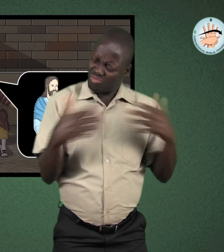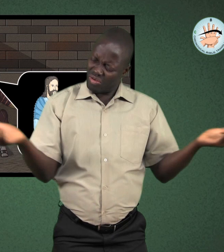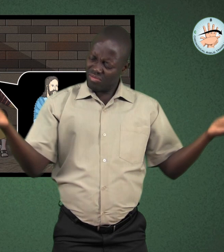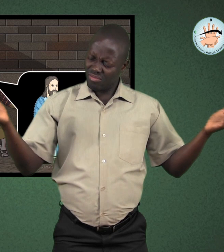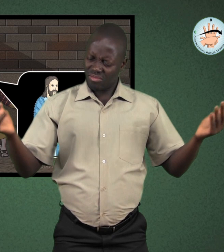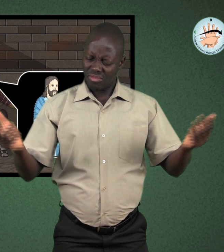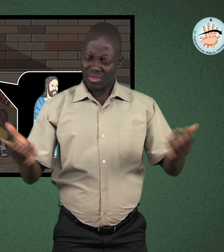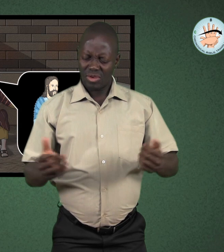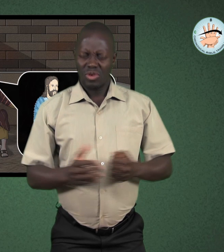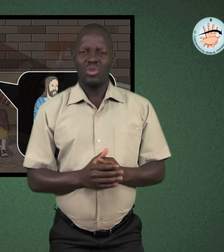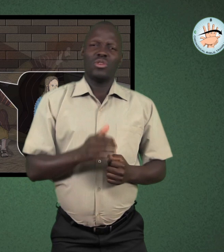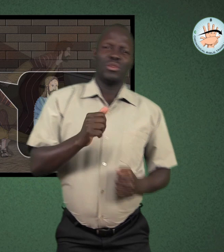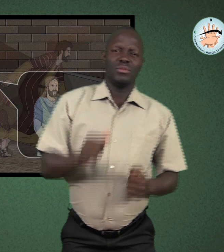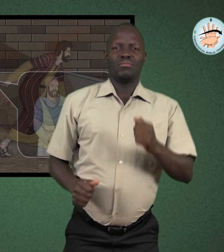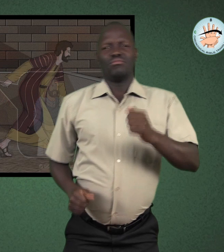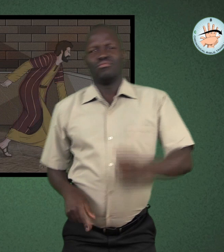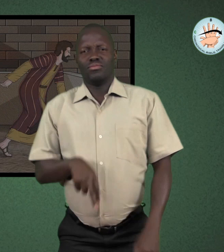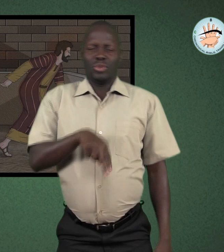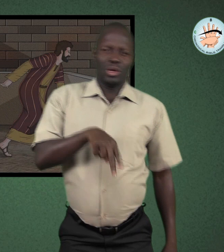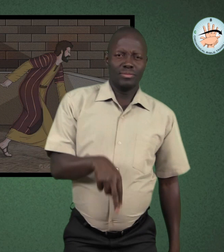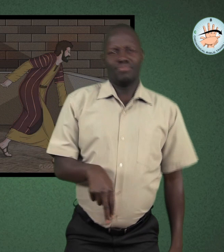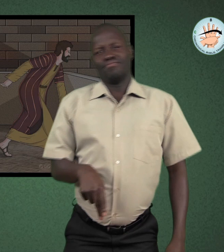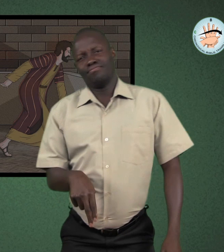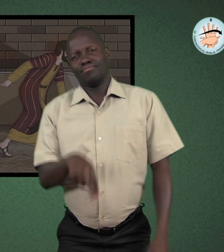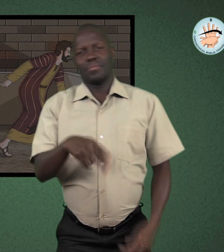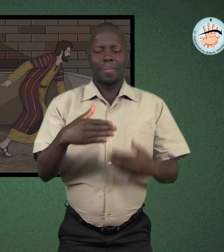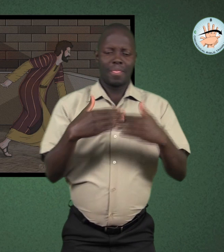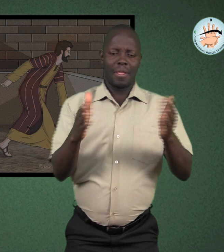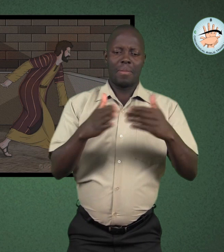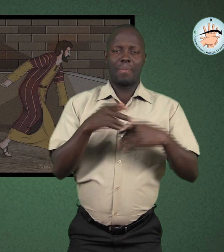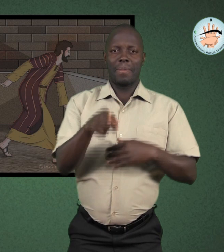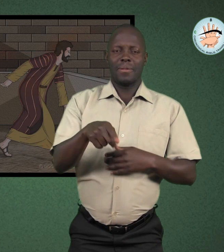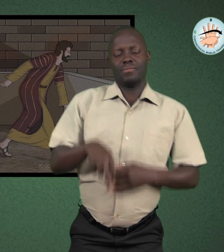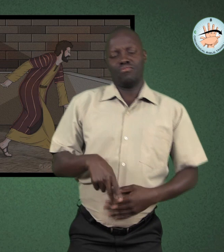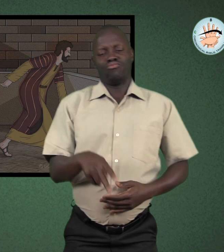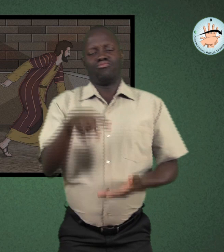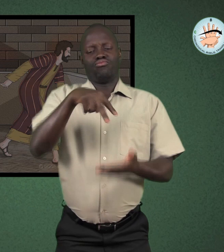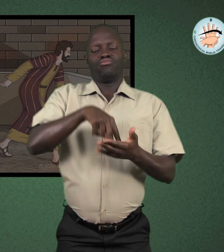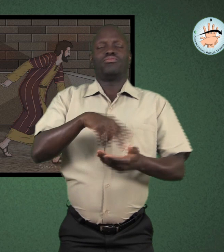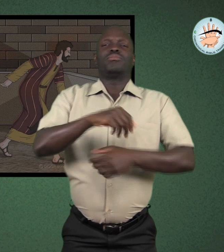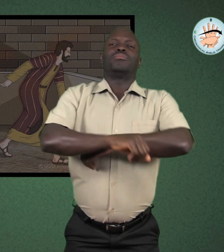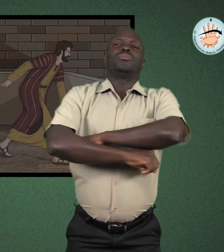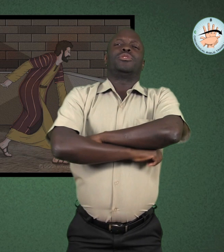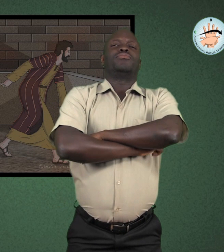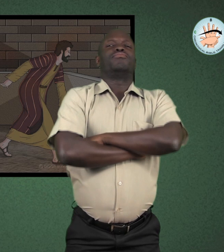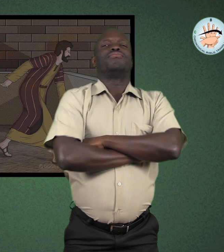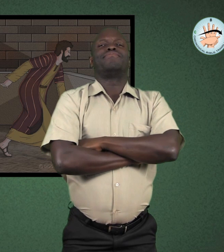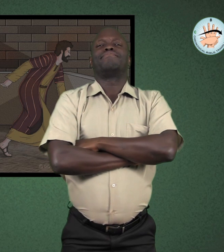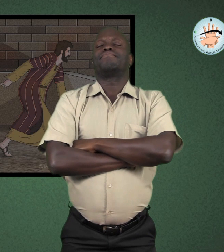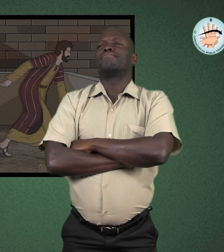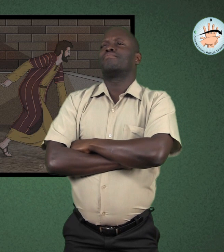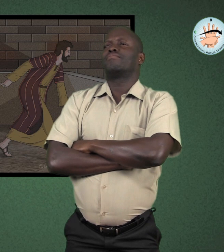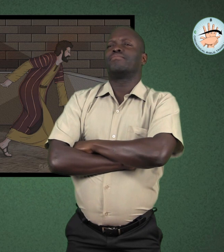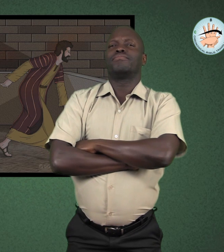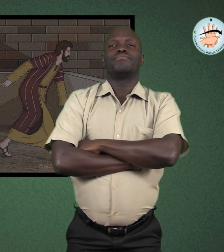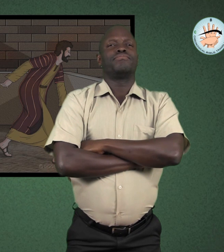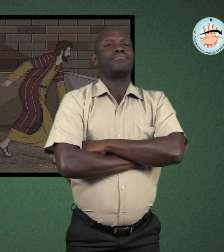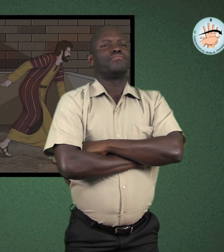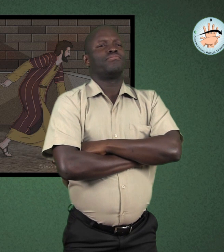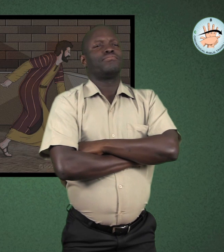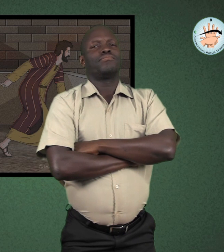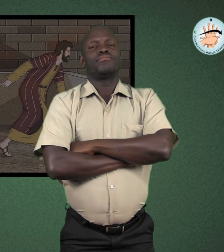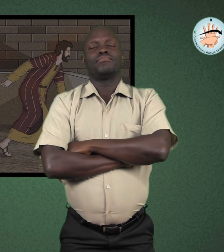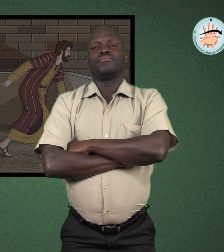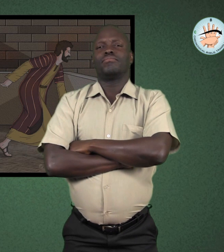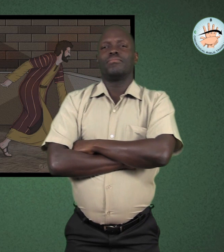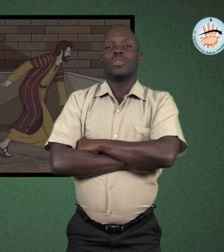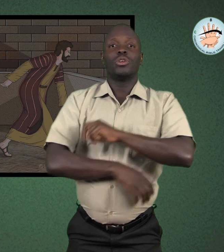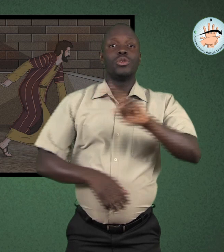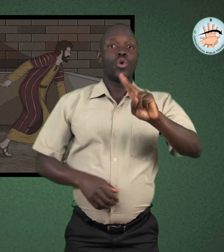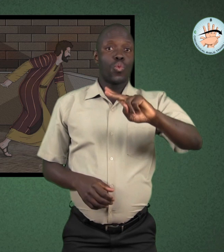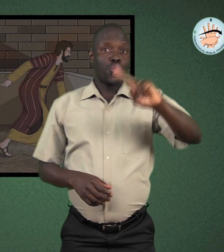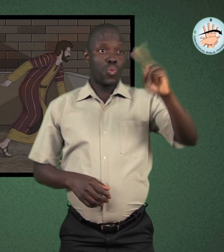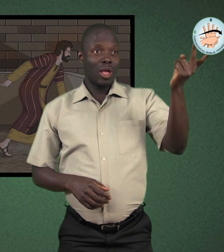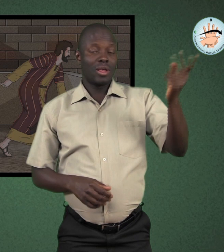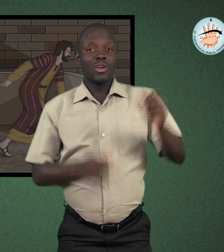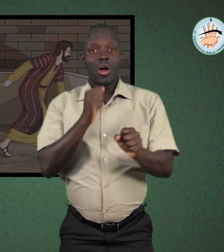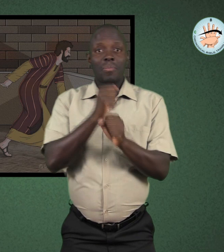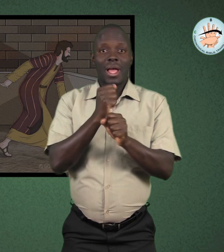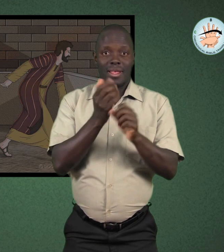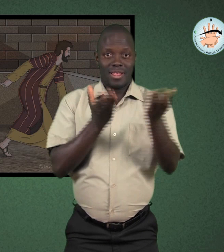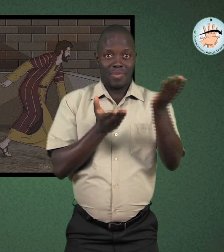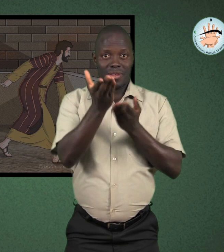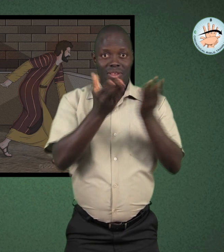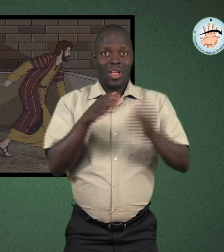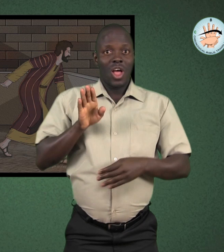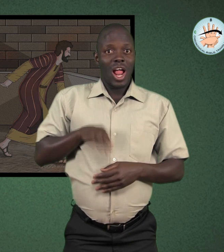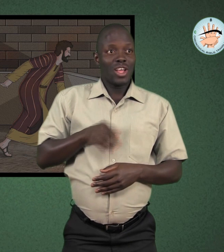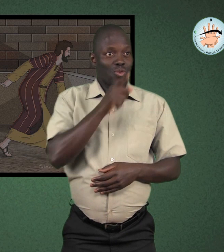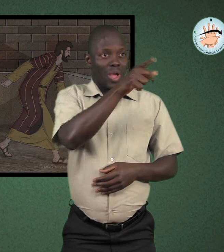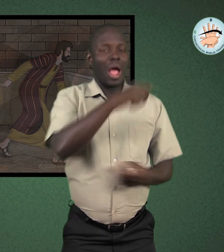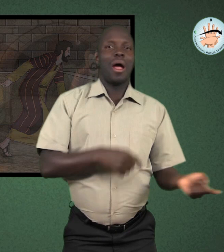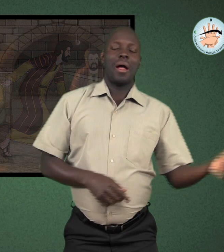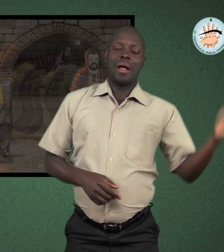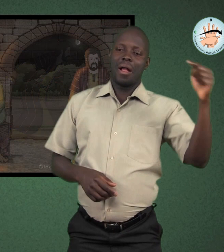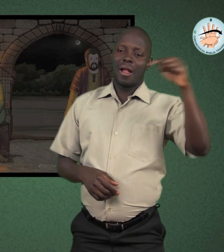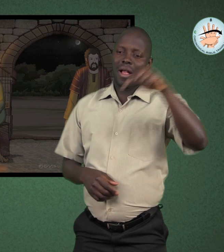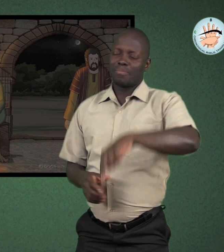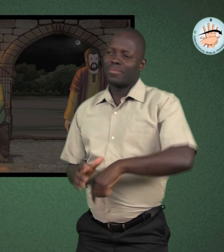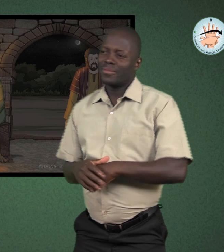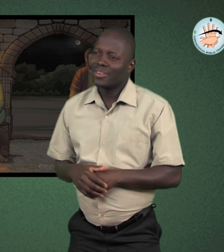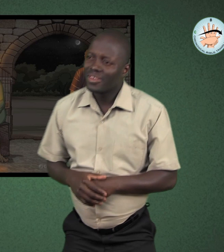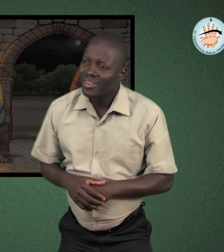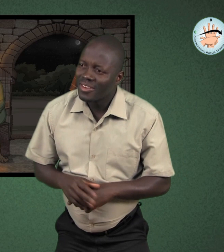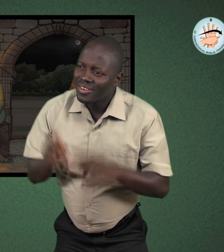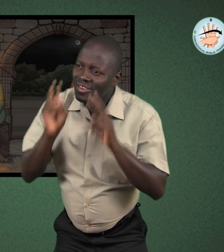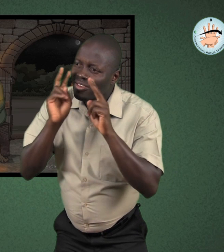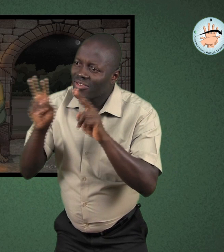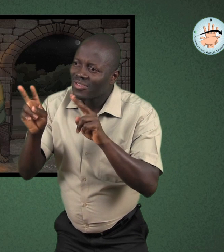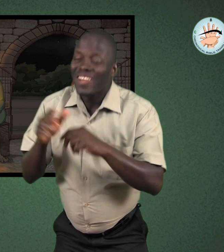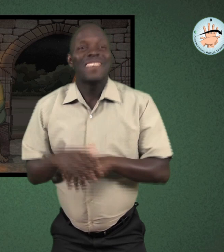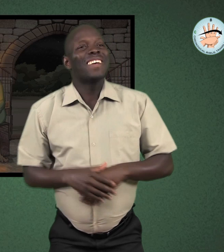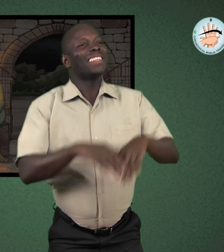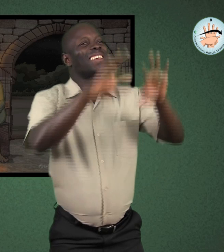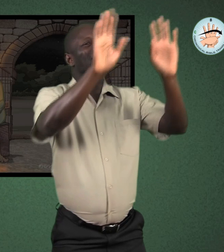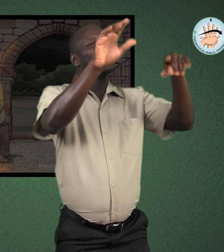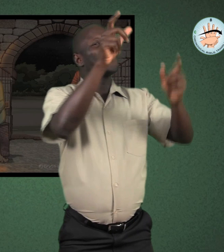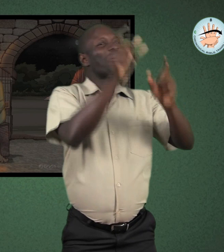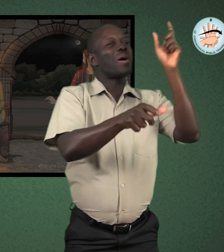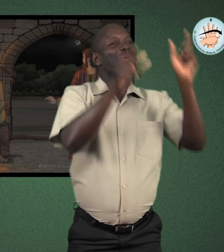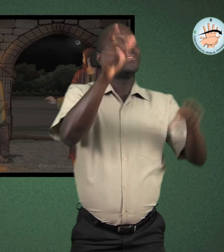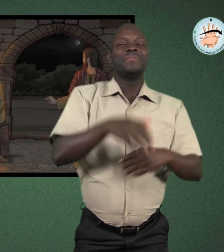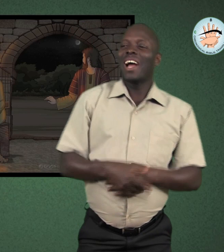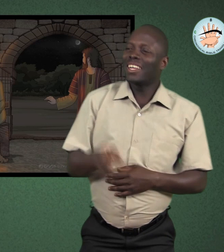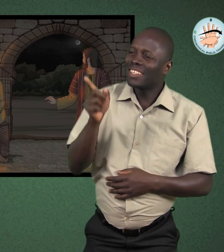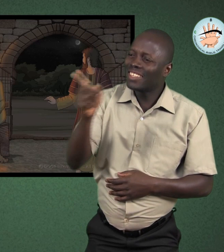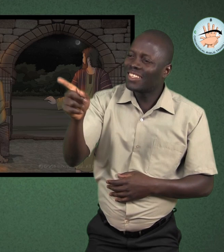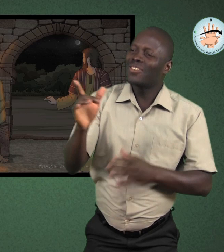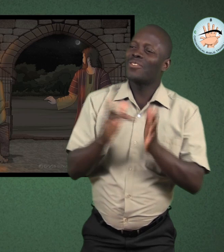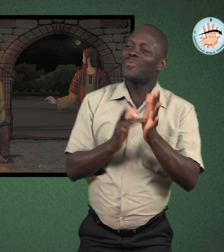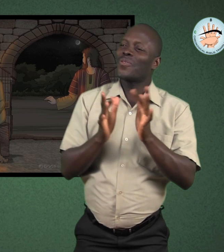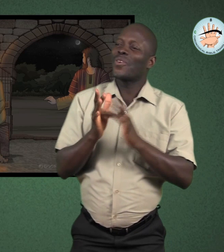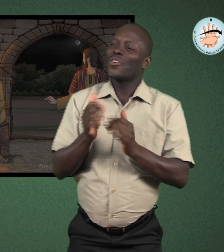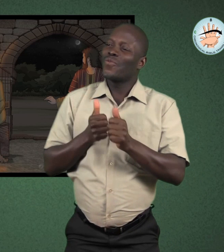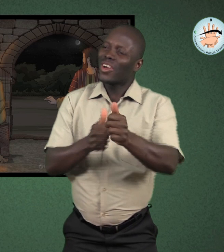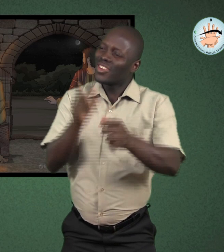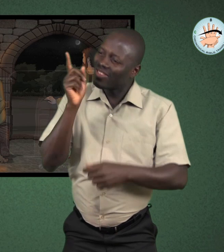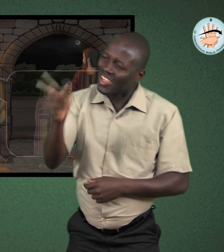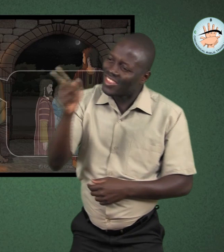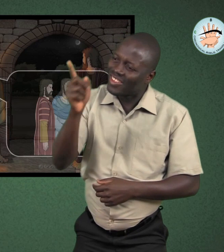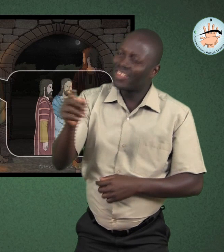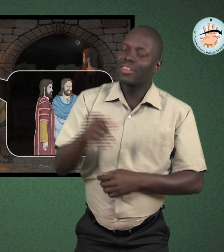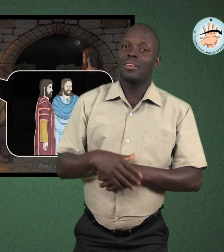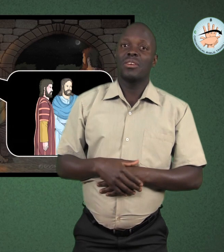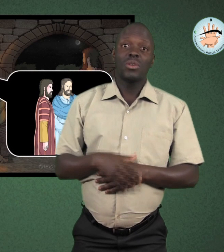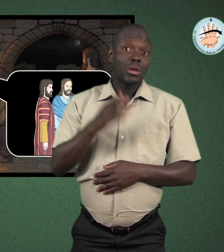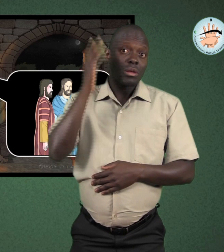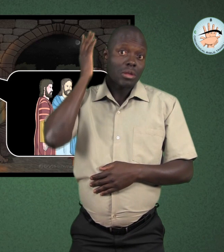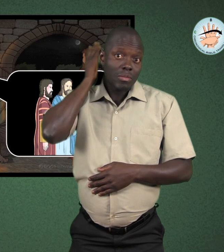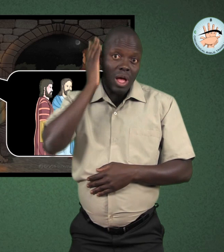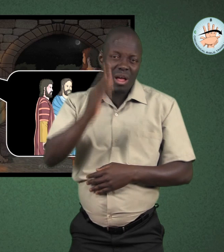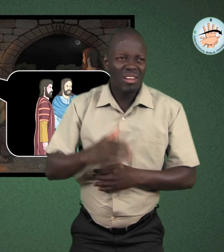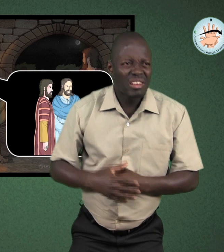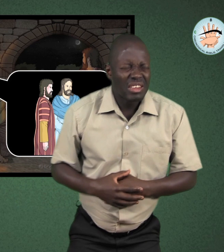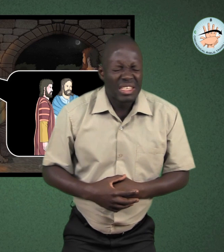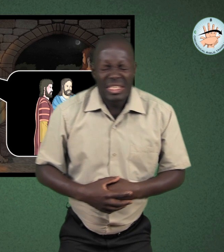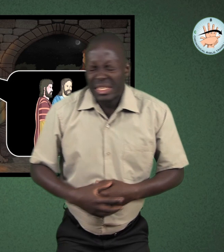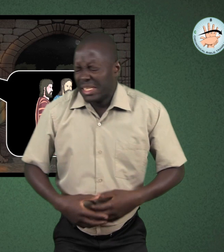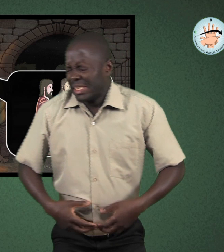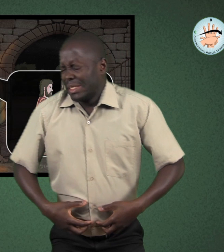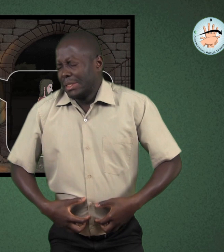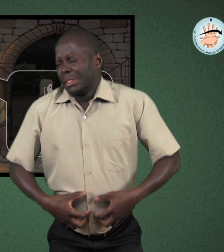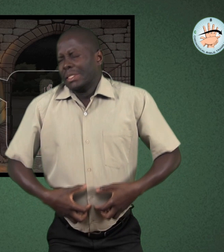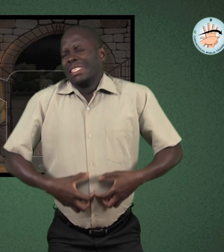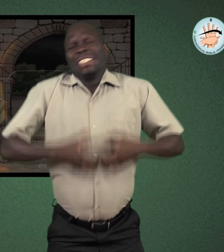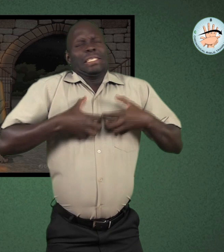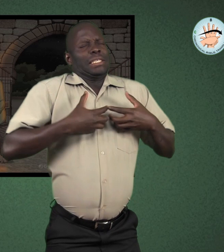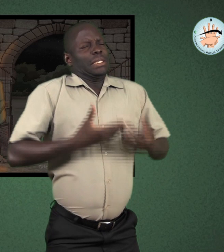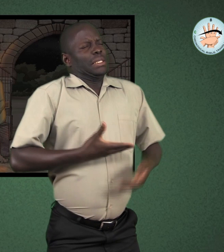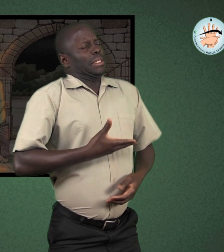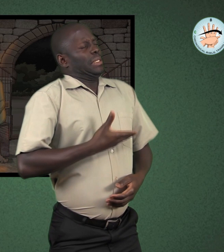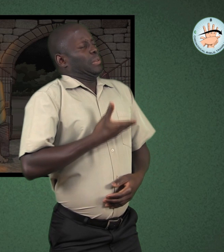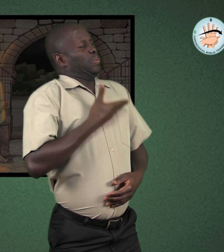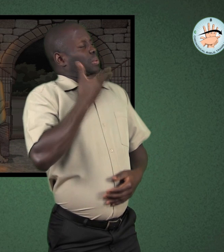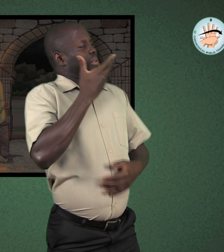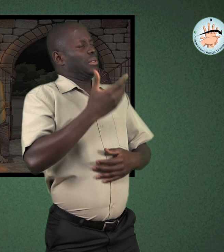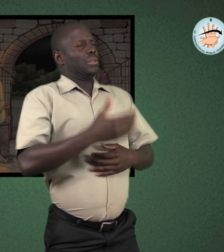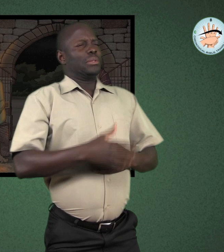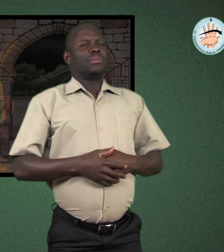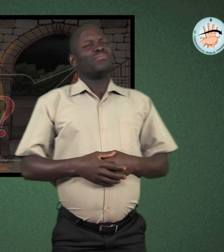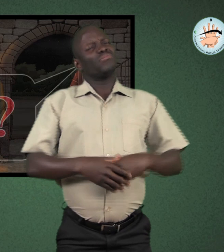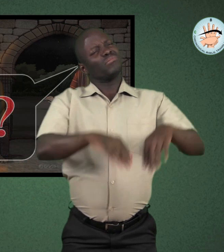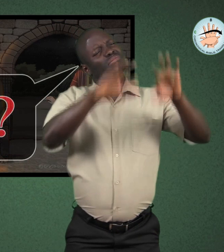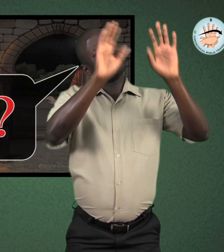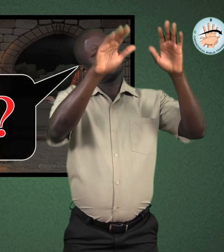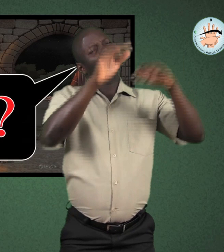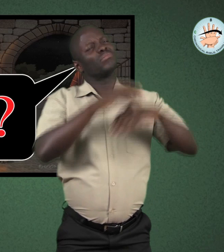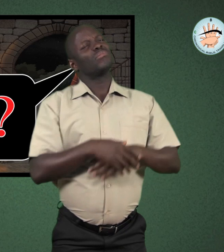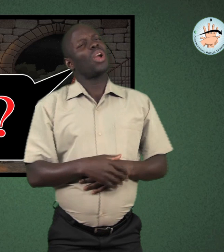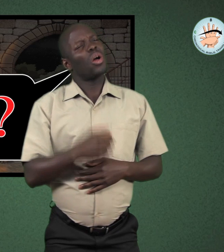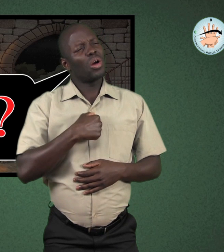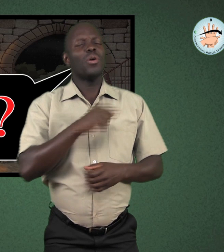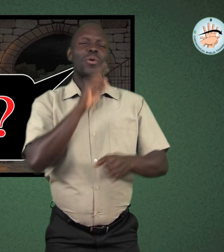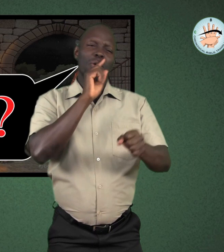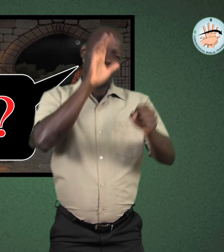When Peter had gone out to the gateway, another servant girl saw him and said to the people there, “This man was with Jesus of Nazareth.”